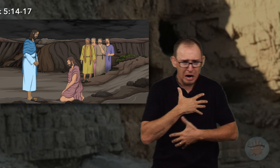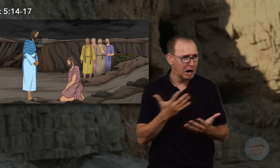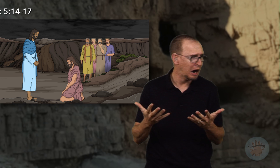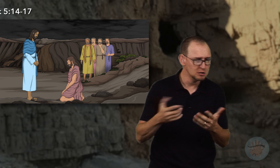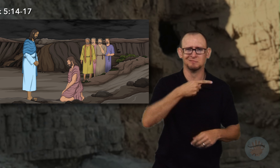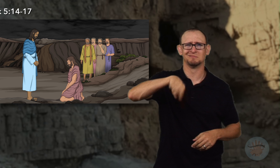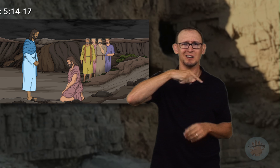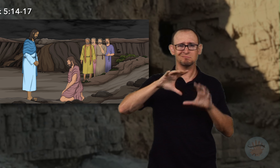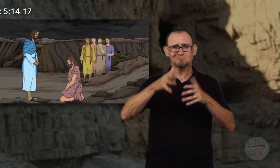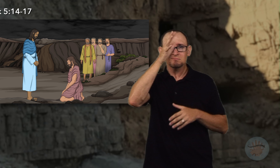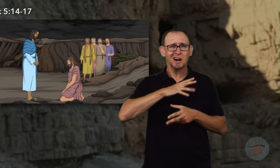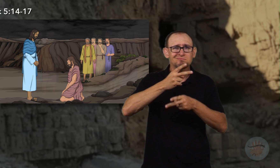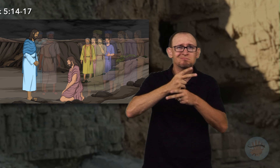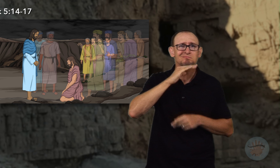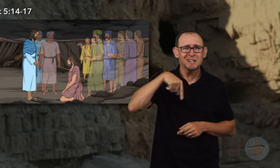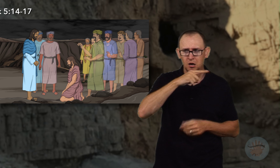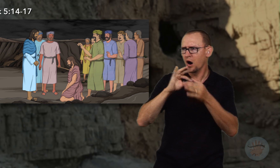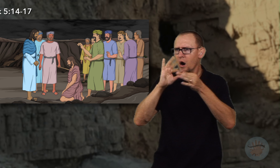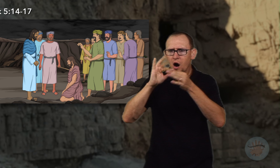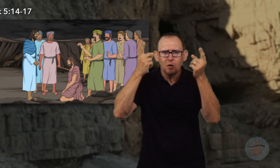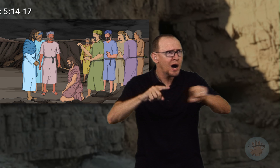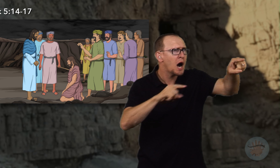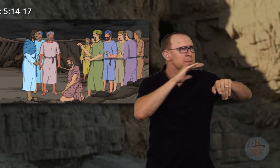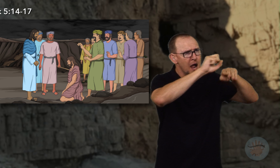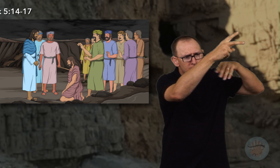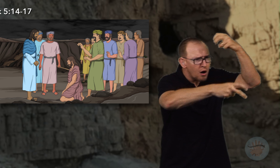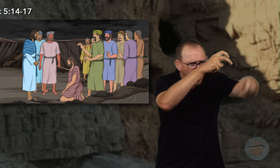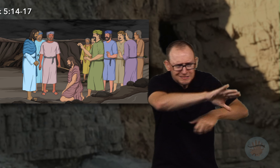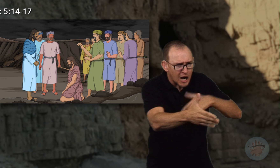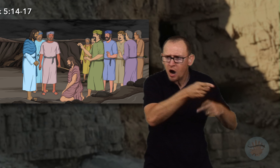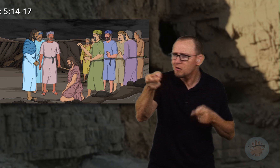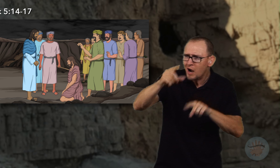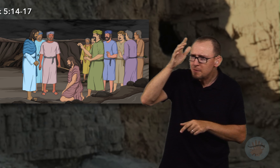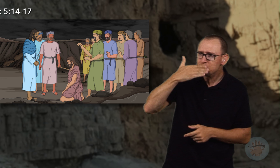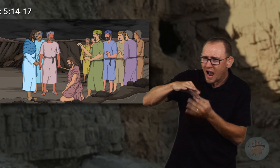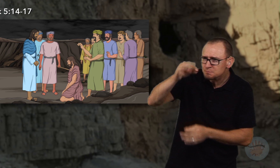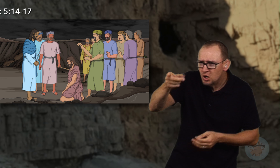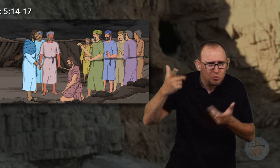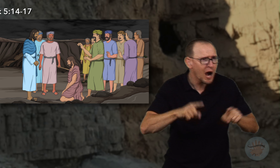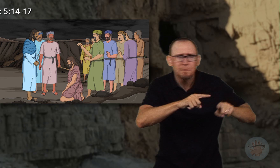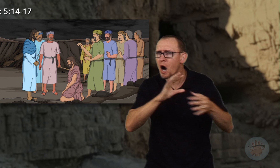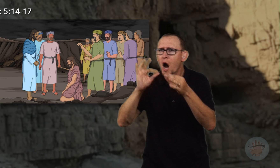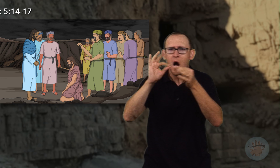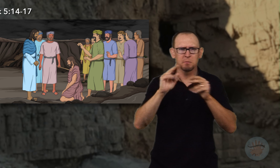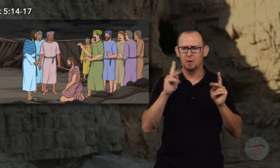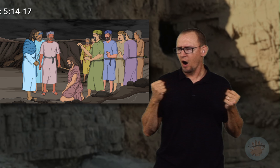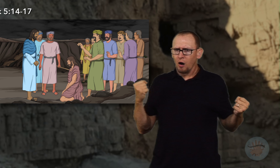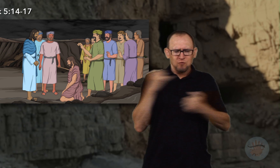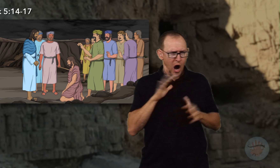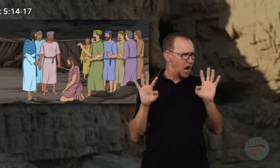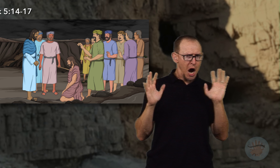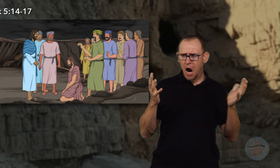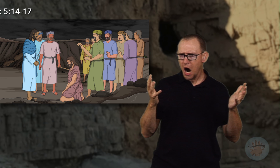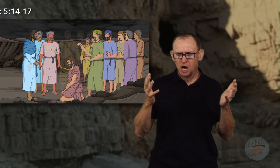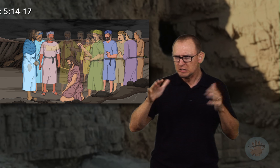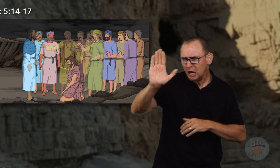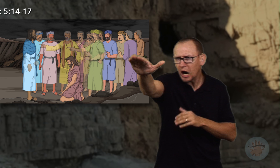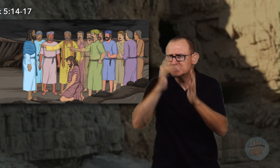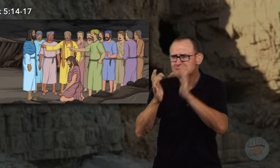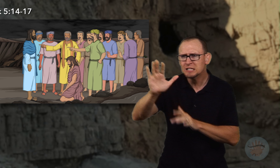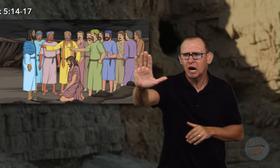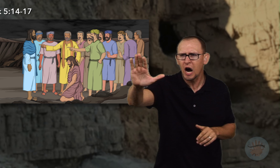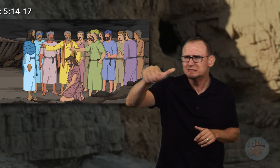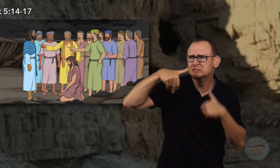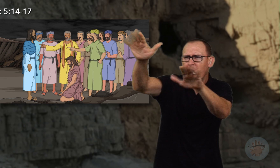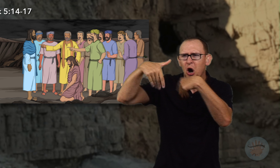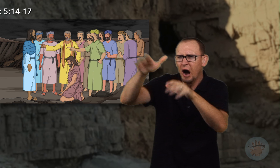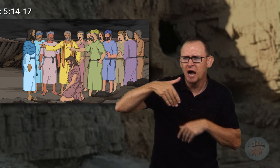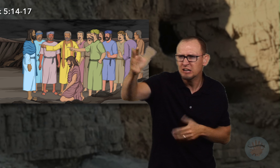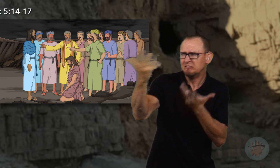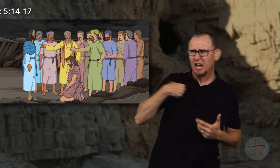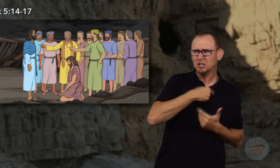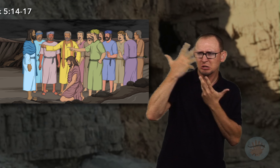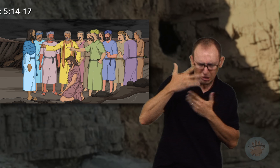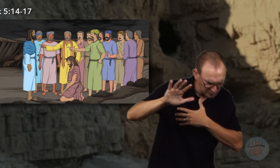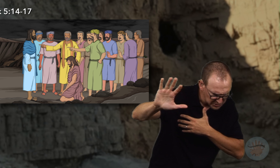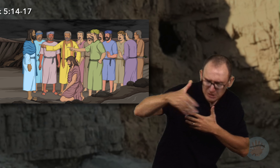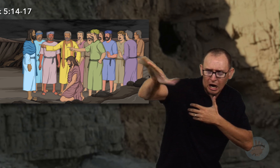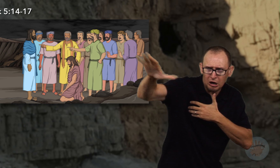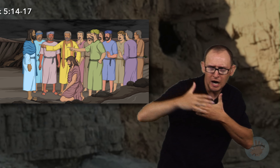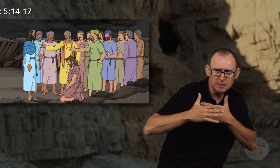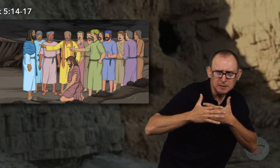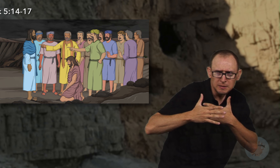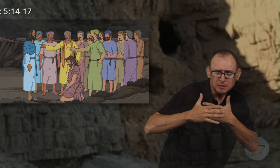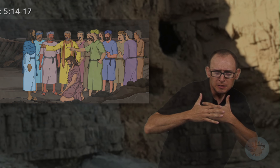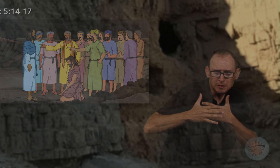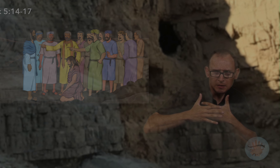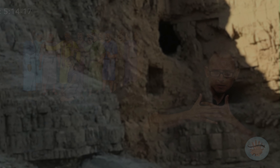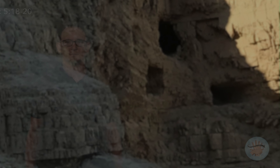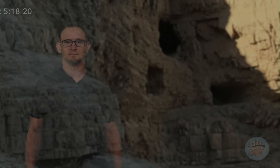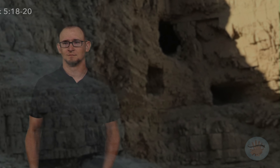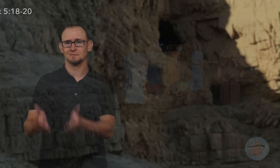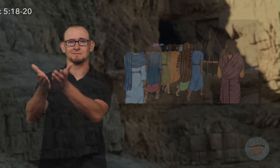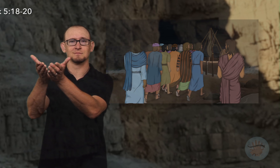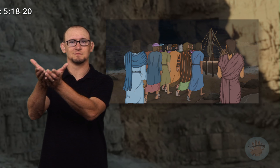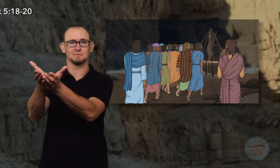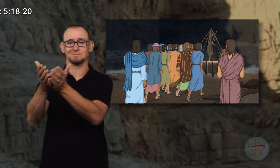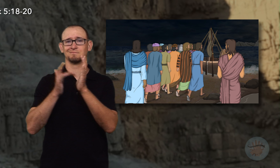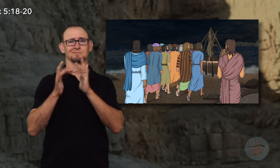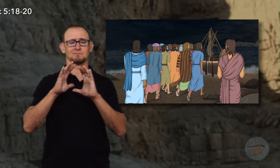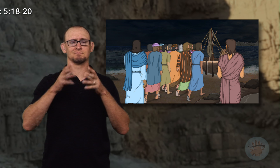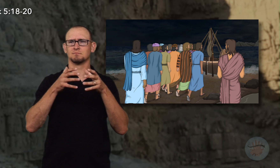Those who had seen it described what had happened to the demon-possessed man and also to the pigs. And the people began to beg Jesus to leave their region.